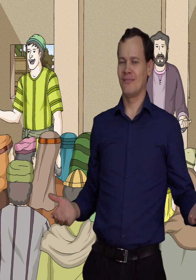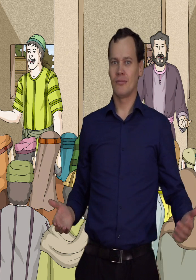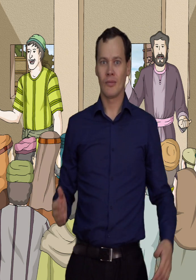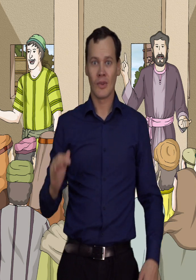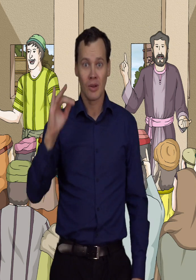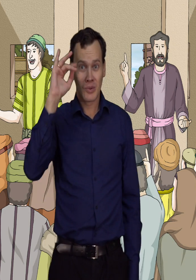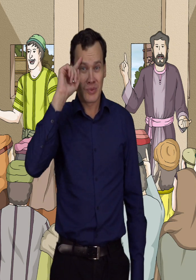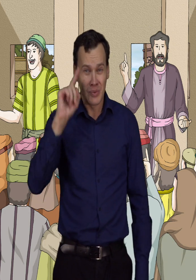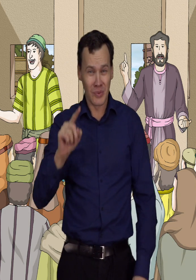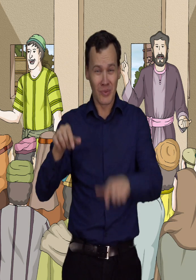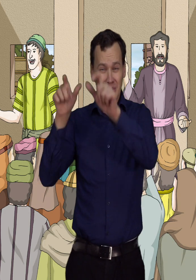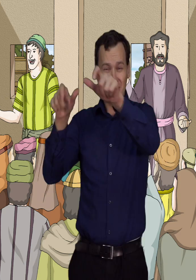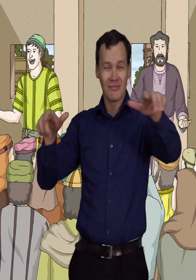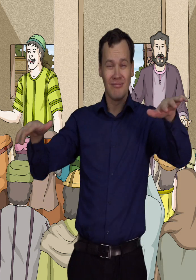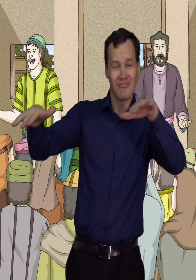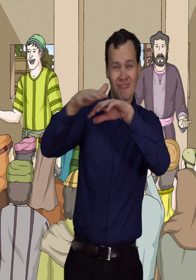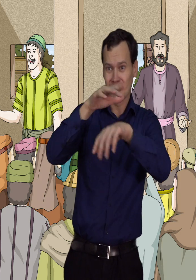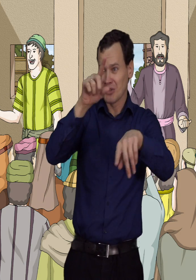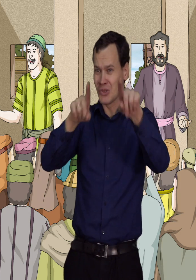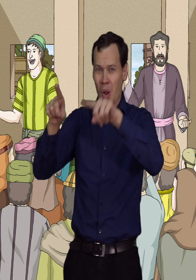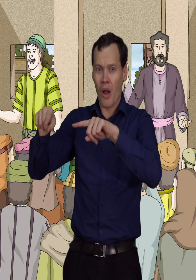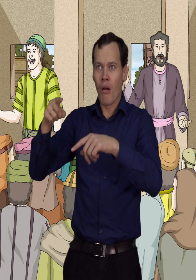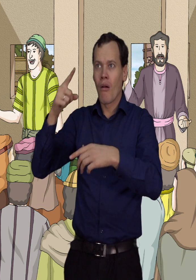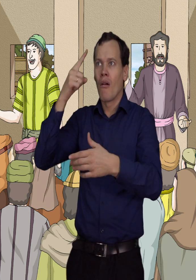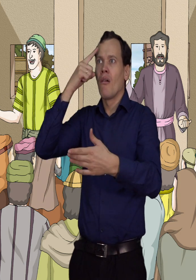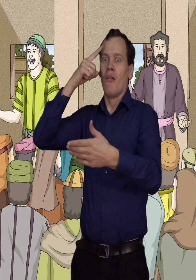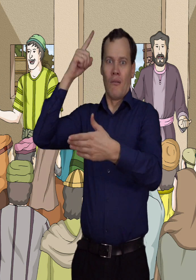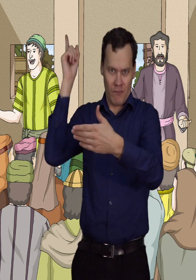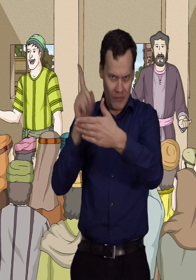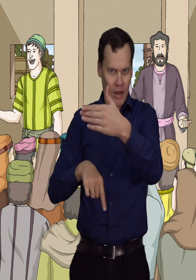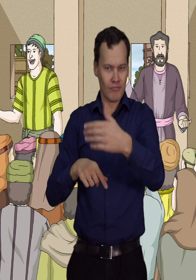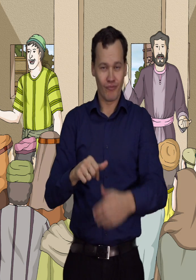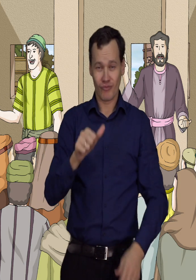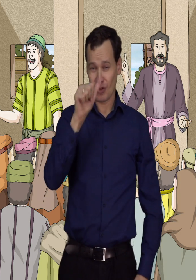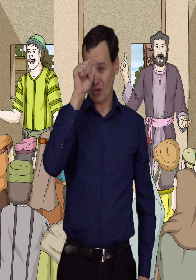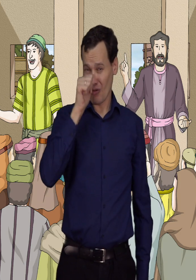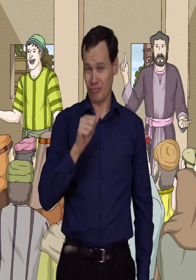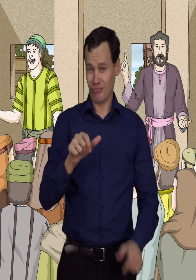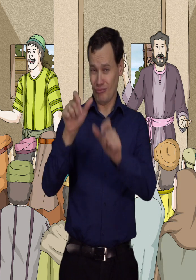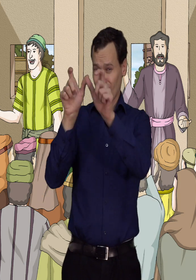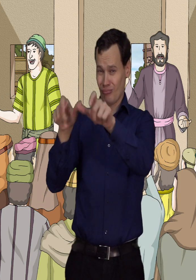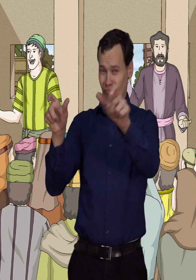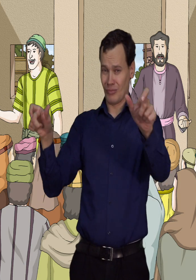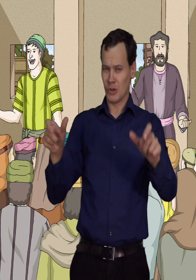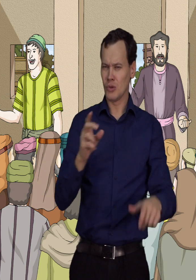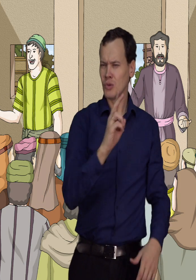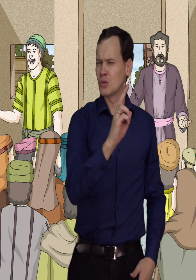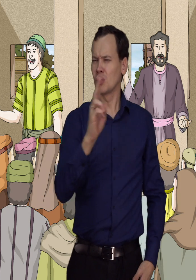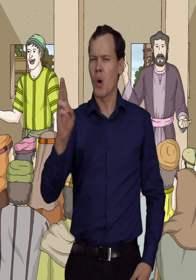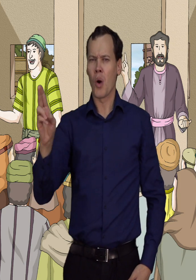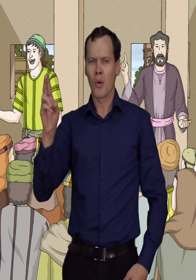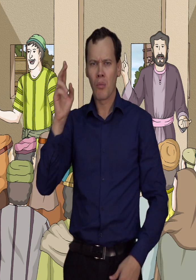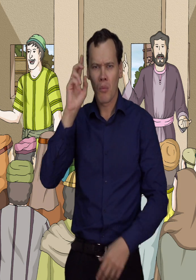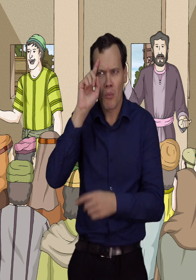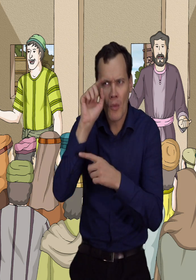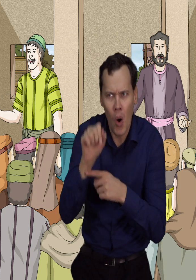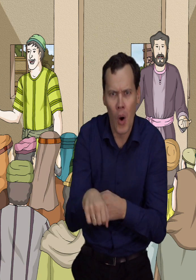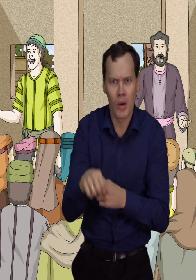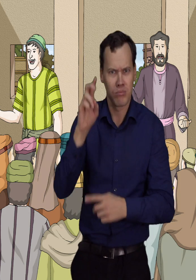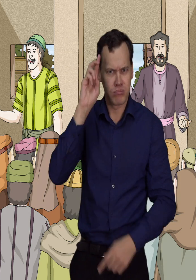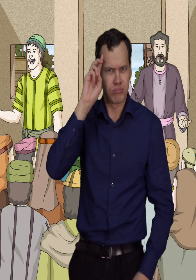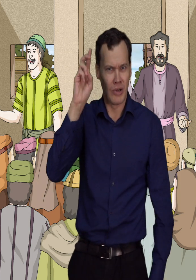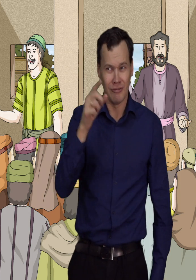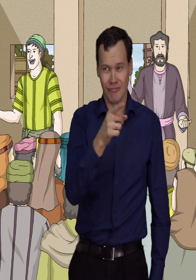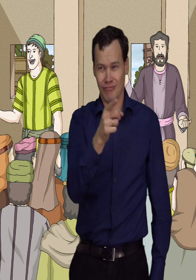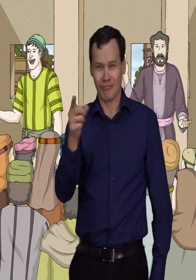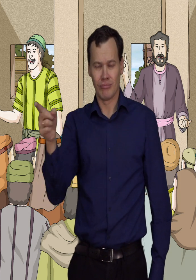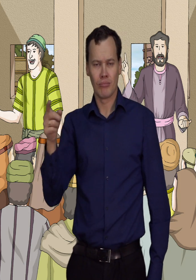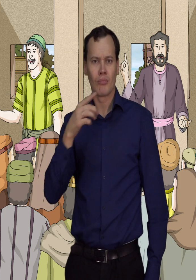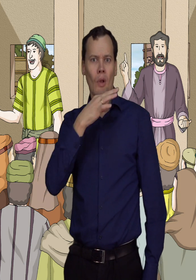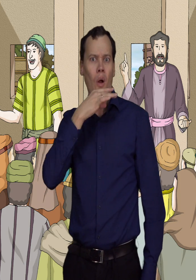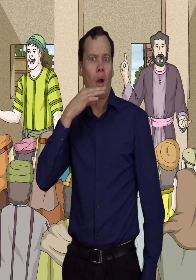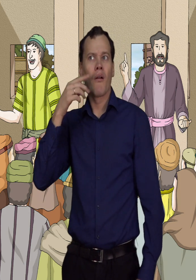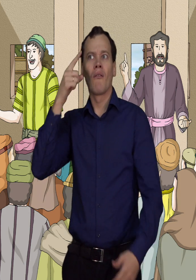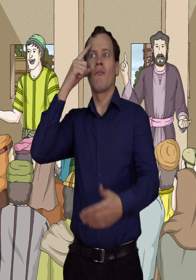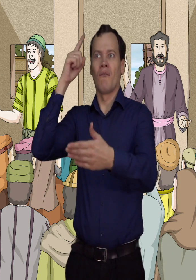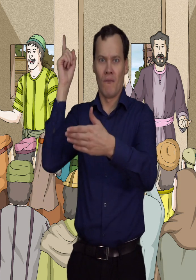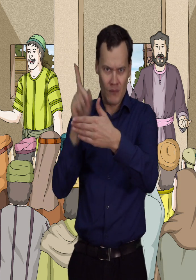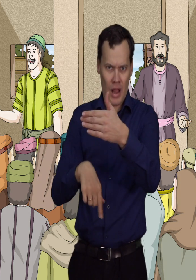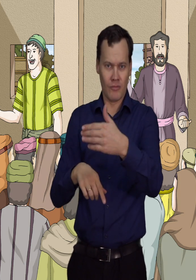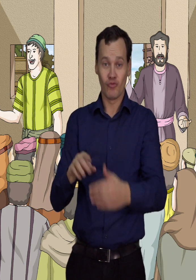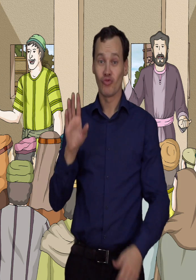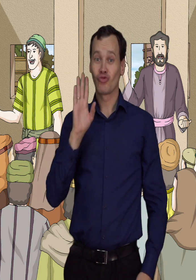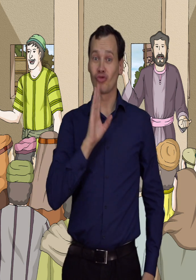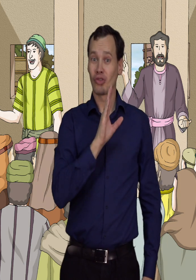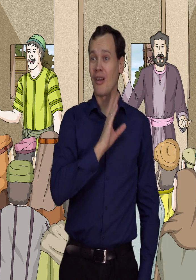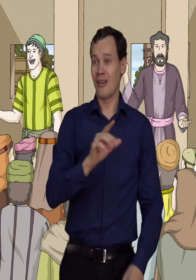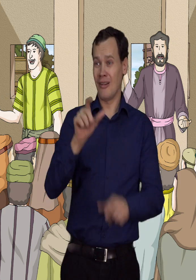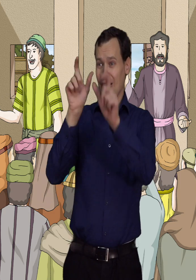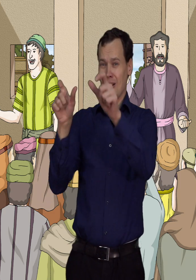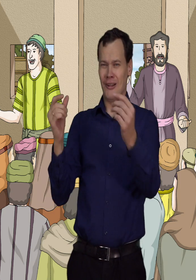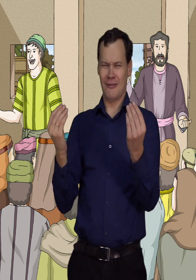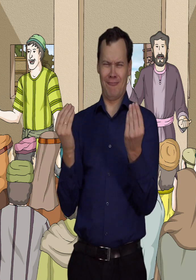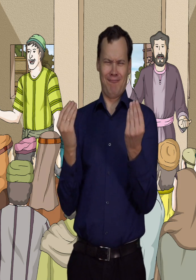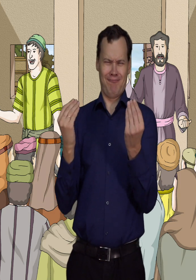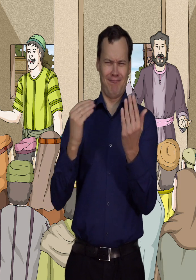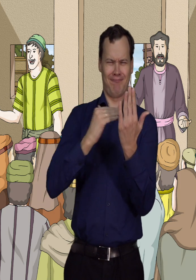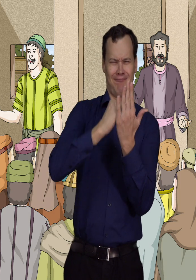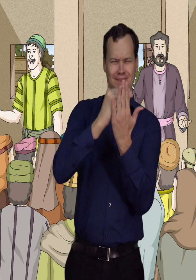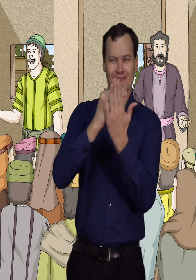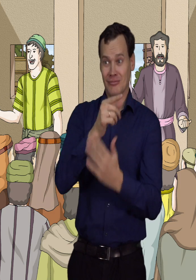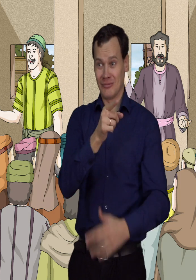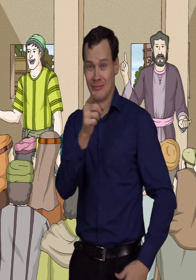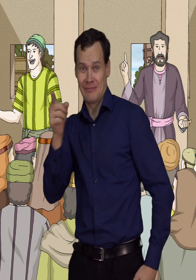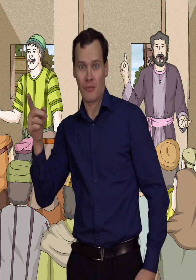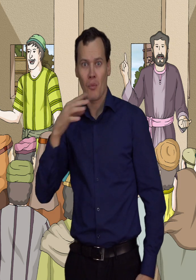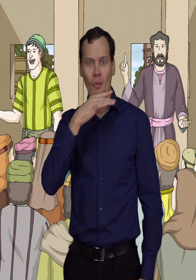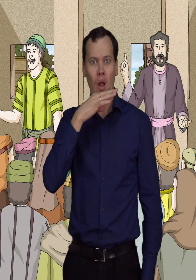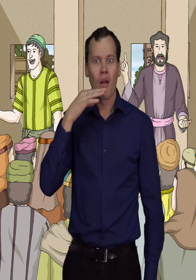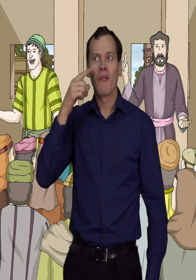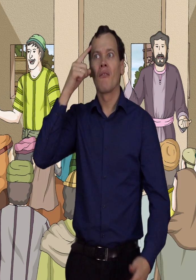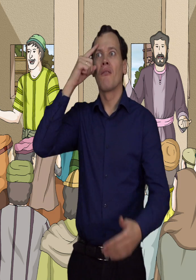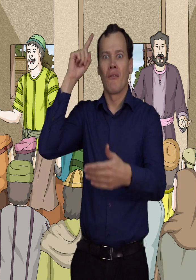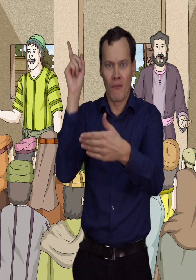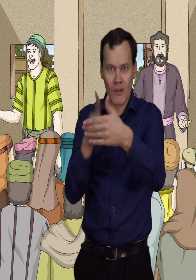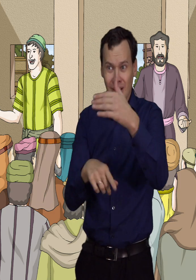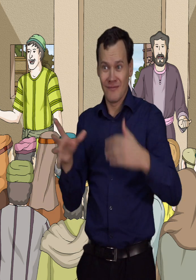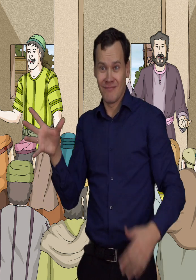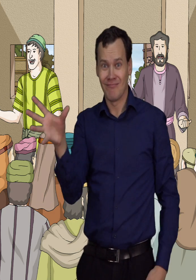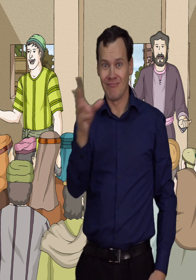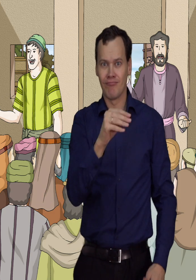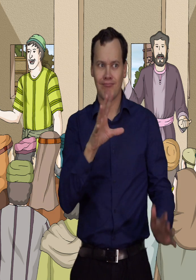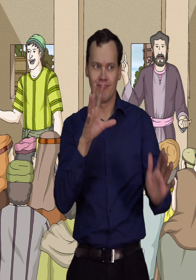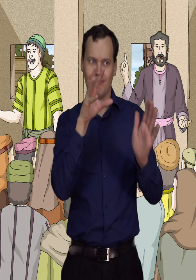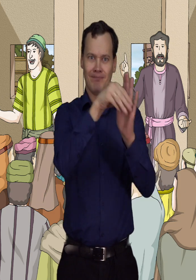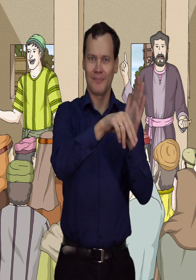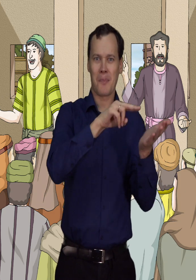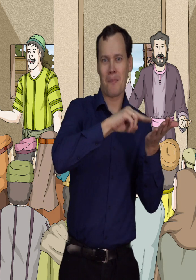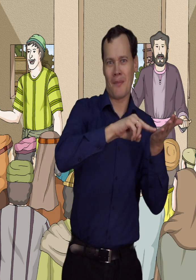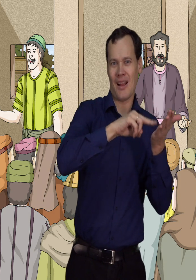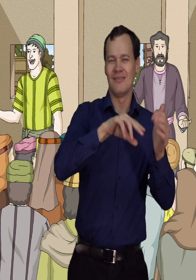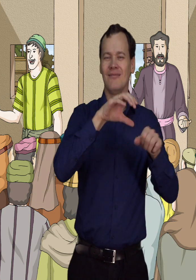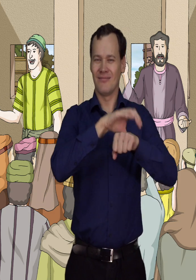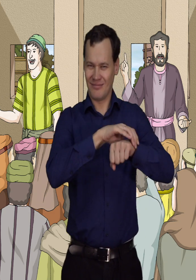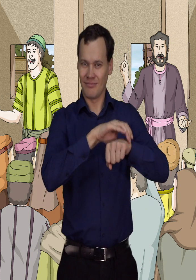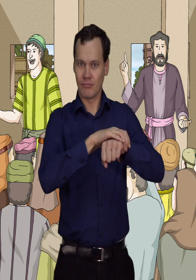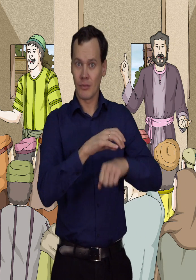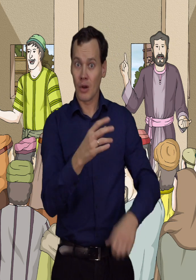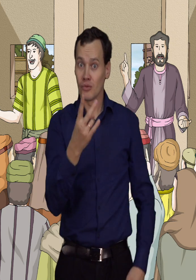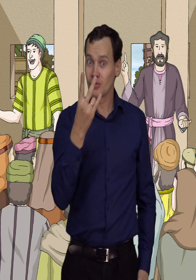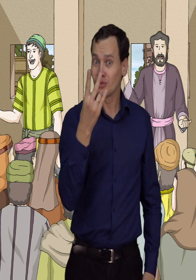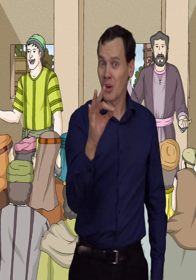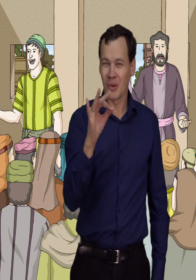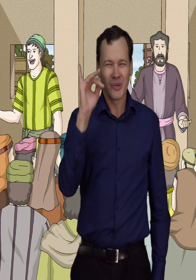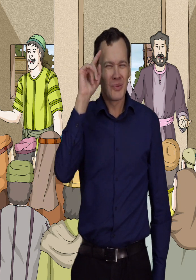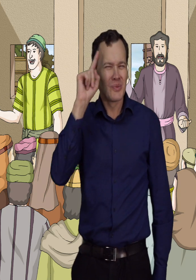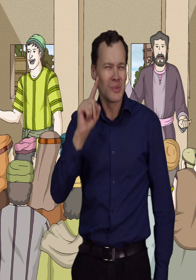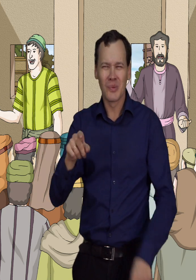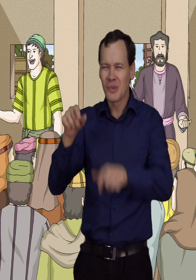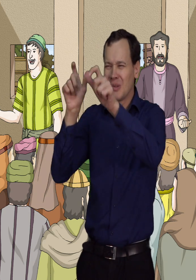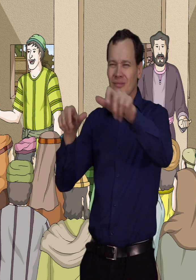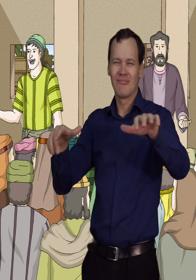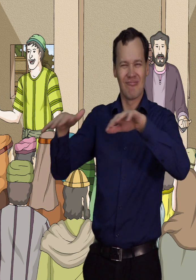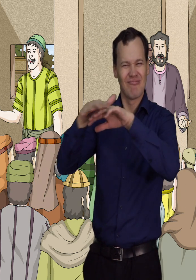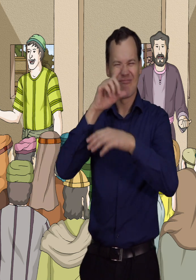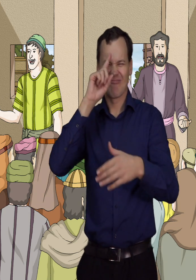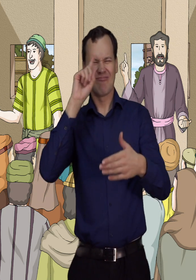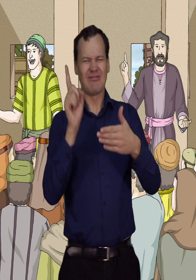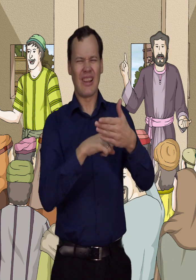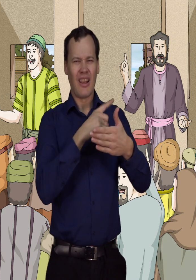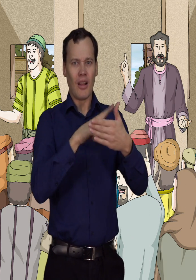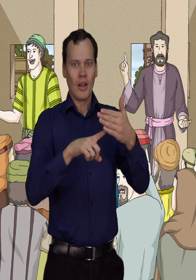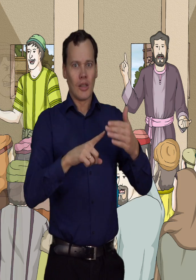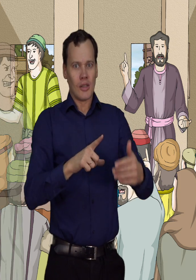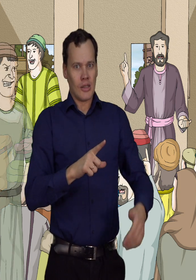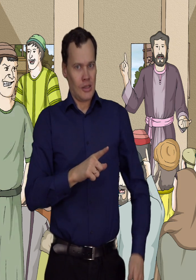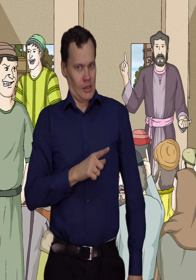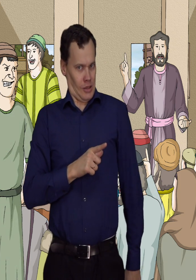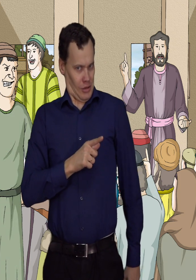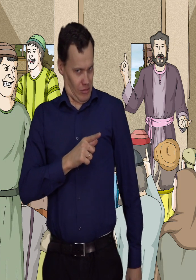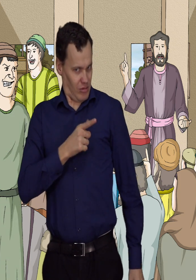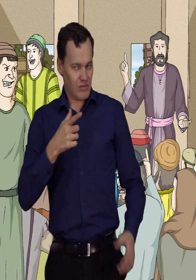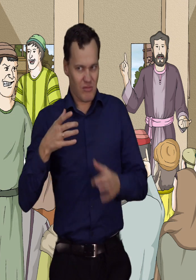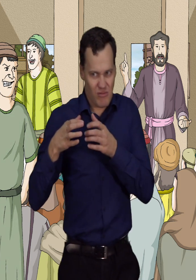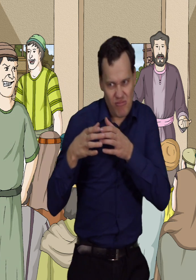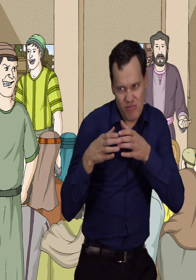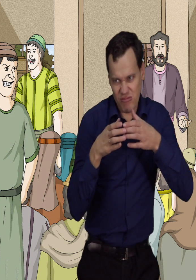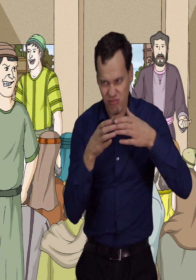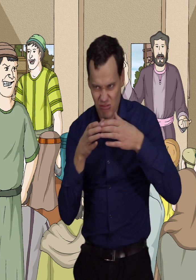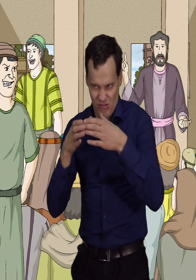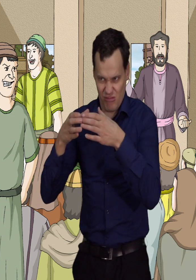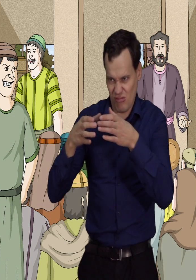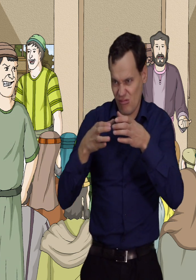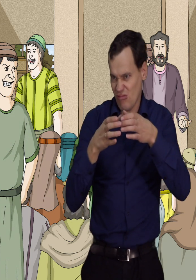“This Jesus I am proclaiming to you is the Christ,” he declared. Some of the Jews were persuaded and joined Paul and Silas, along with a large number of God-fearing Greeks and quite a few leading women.